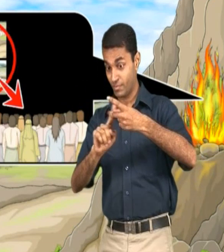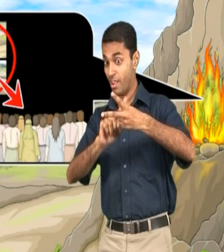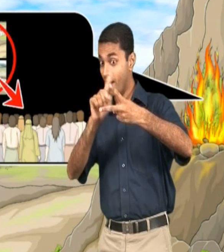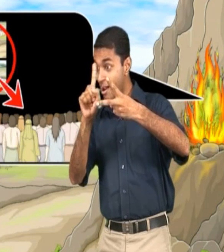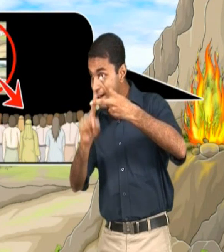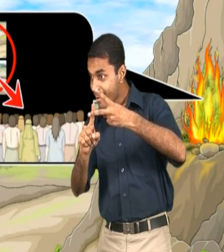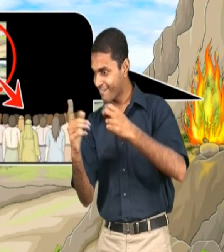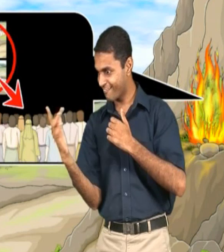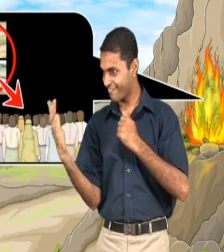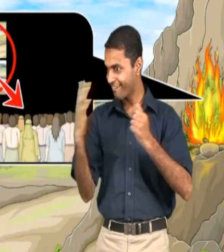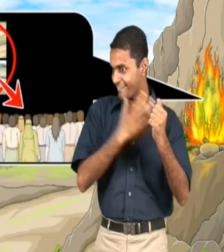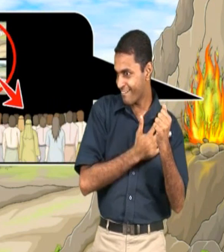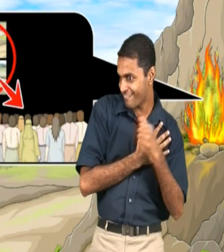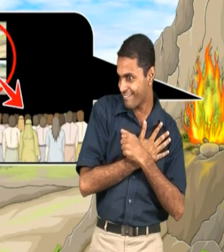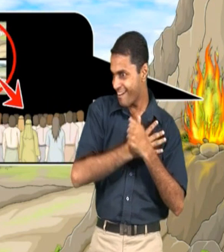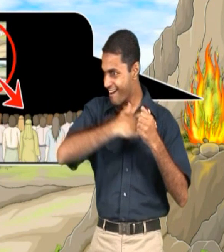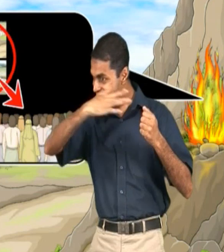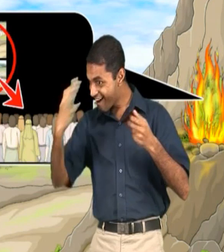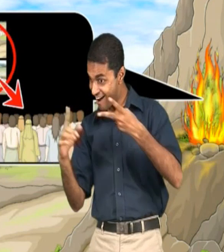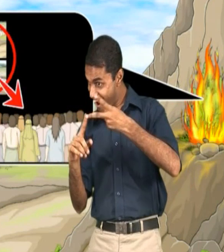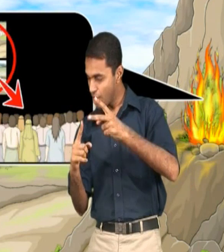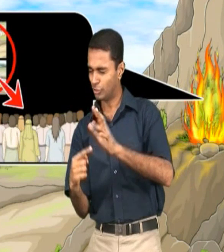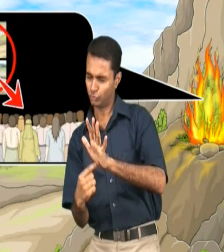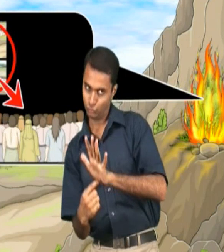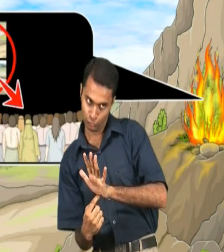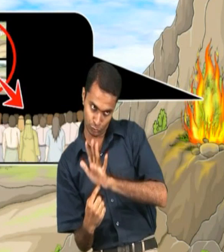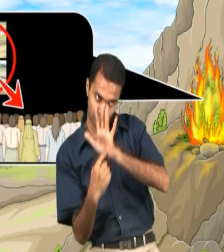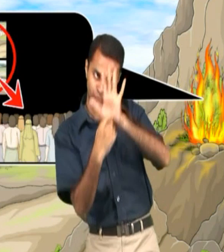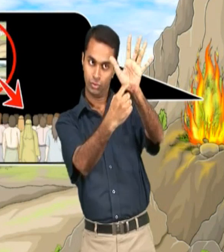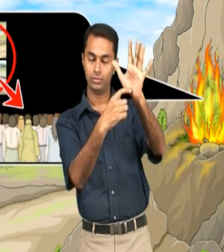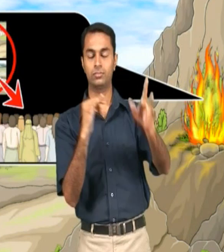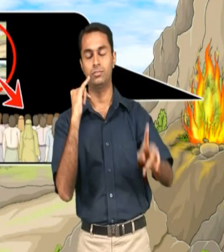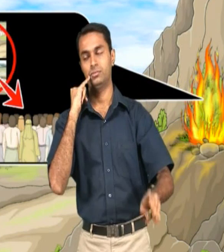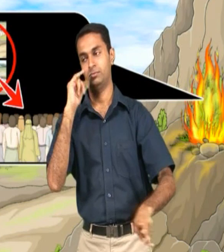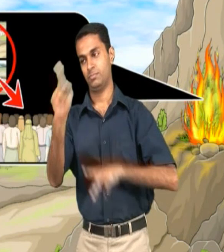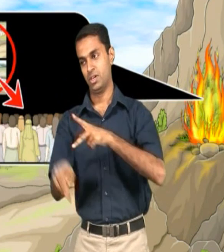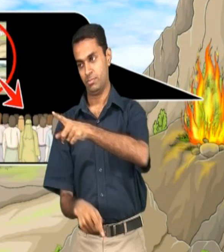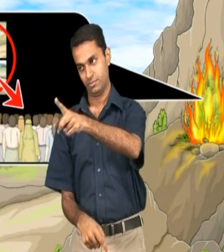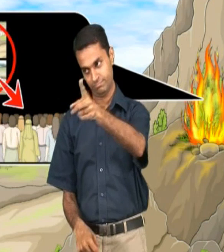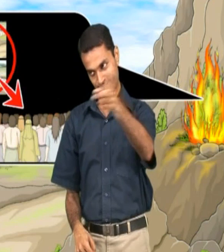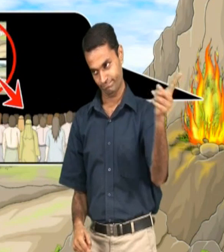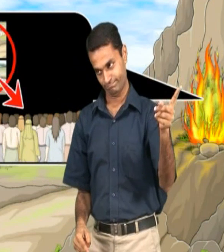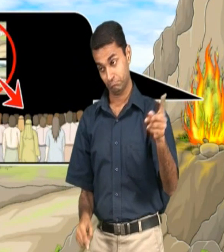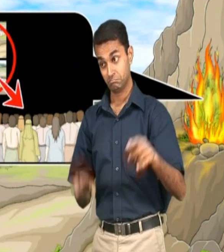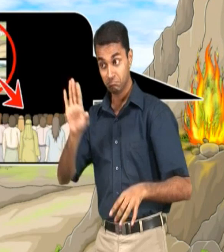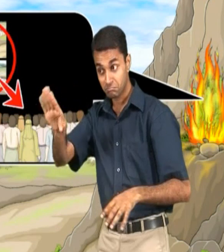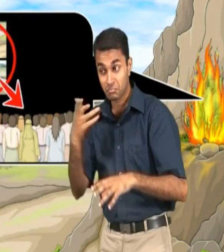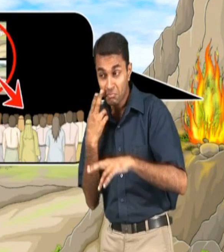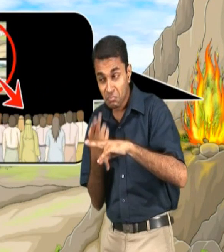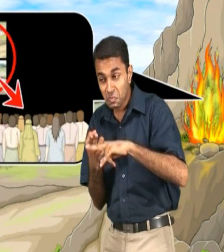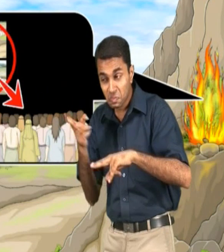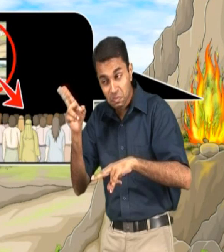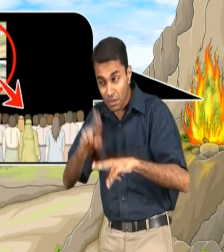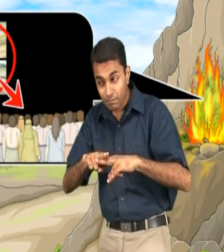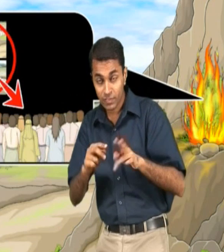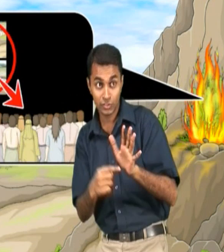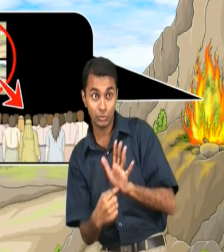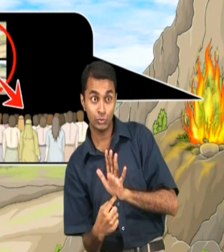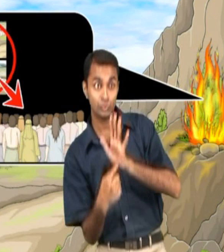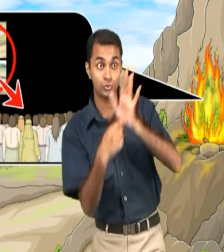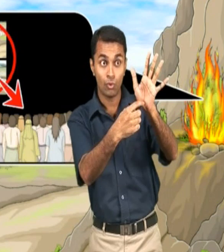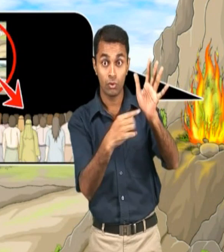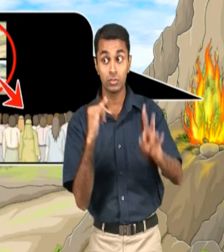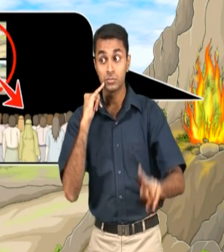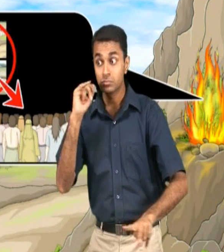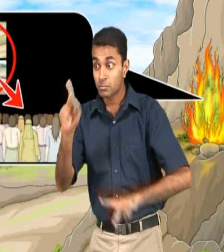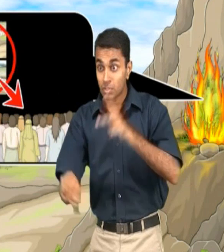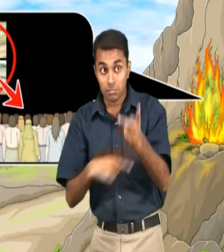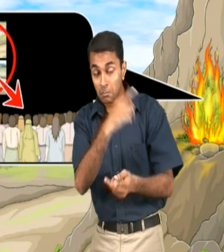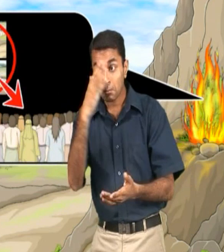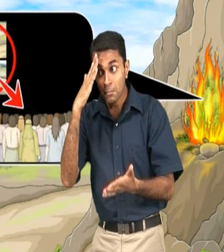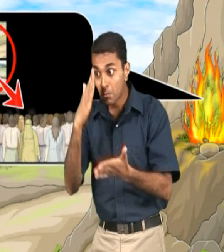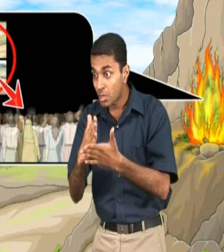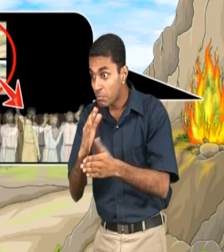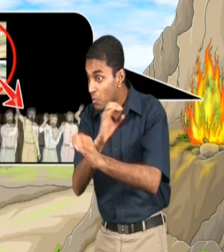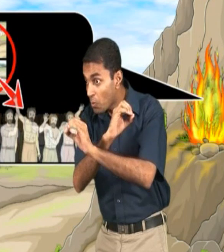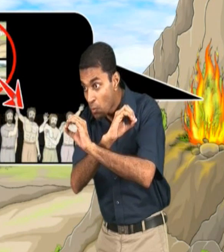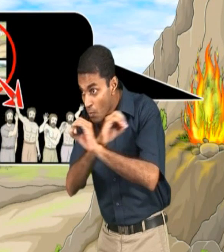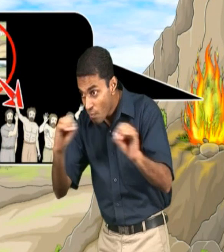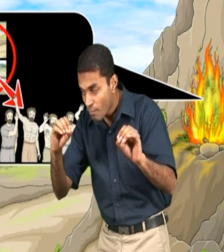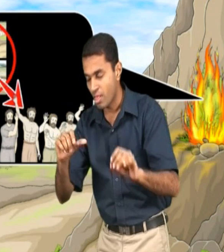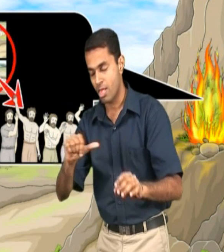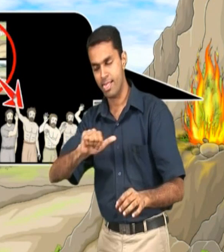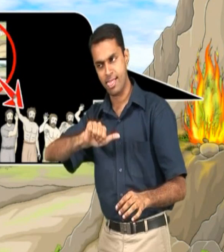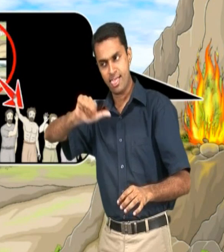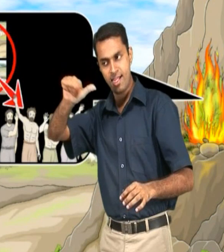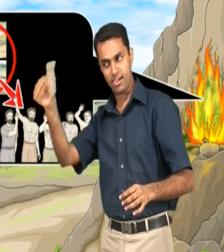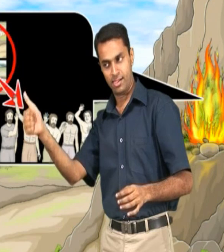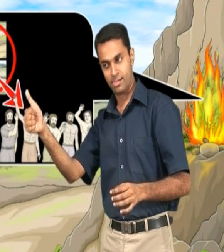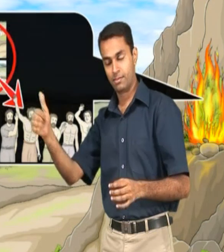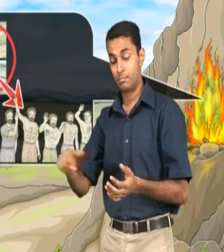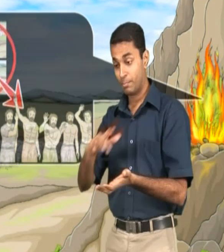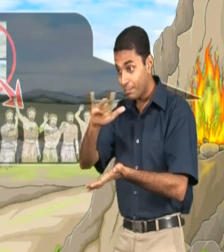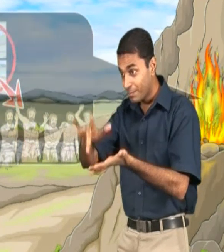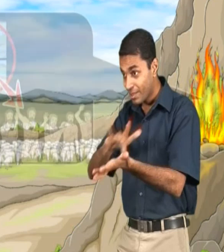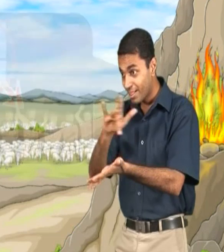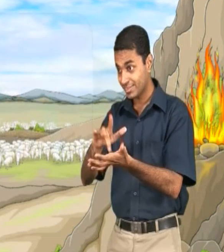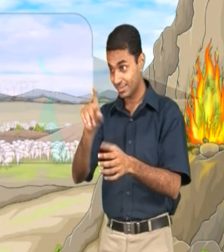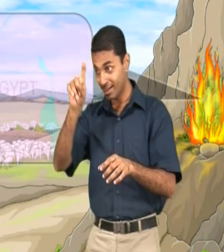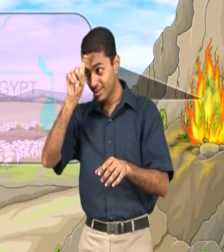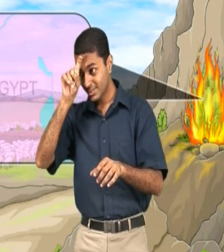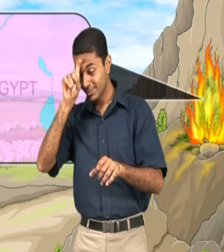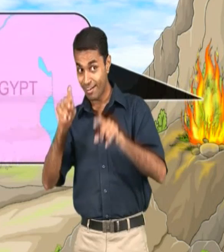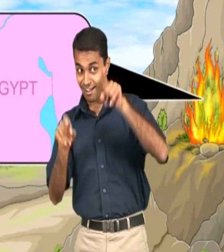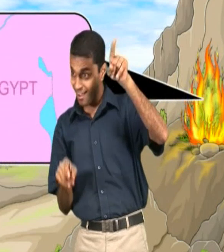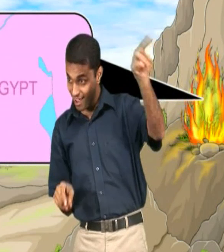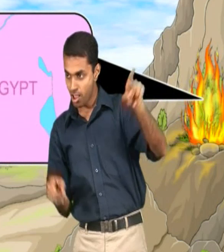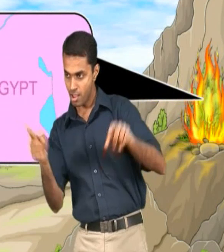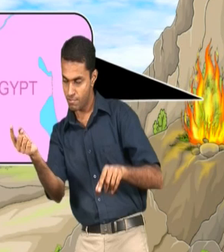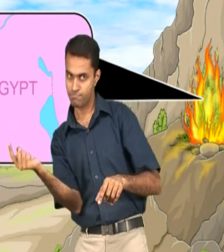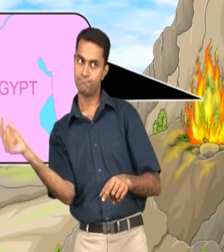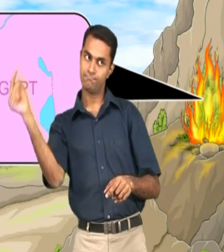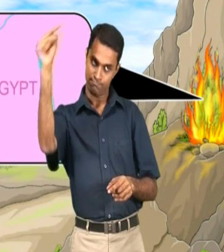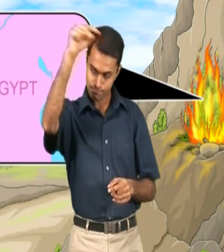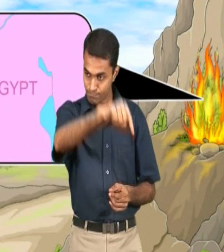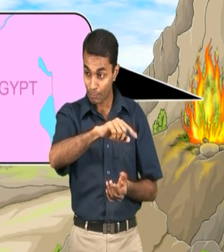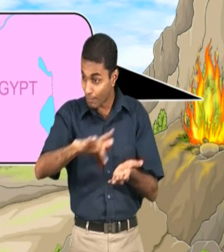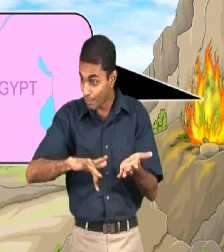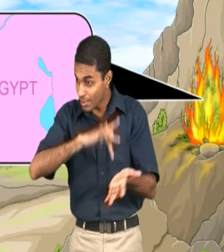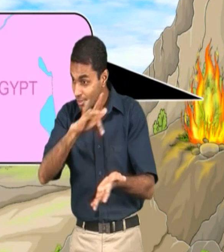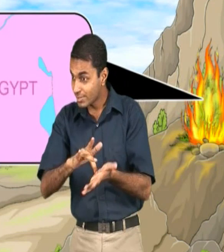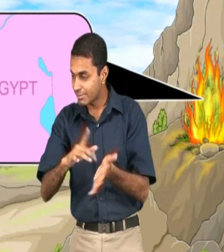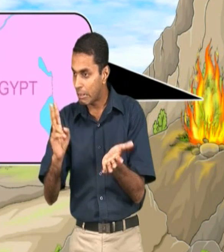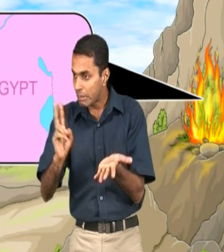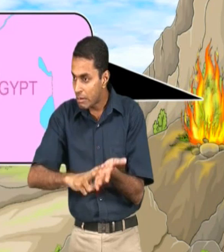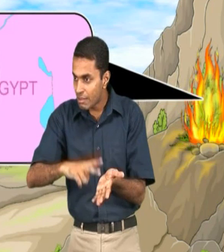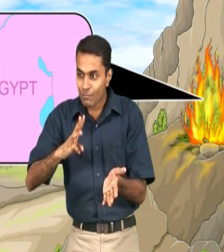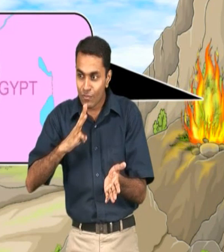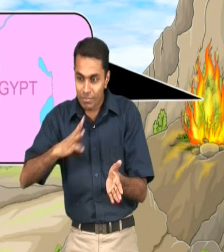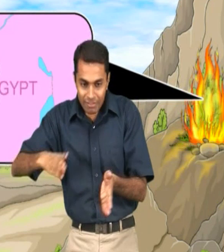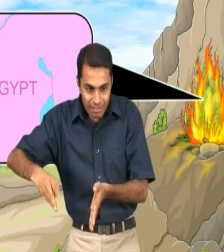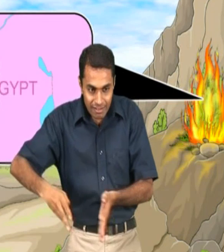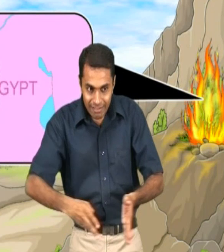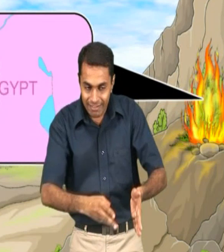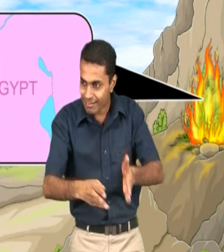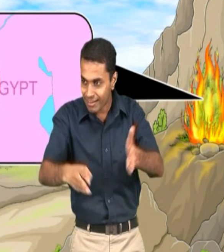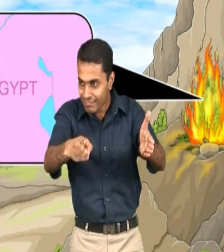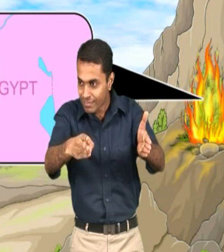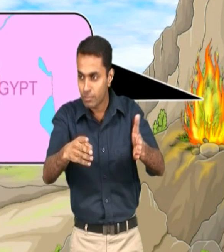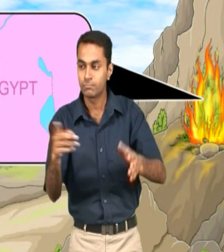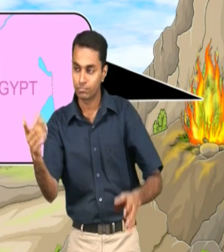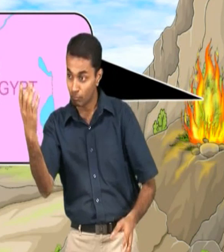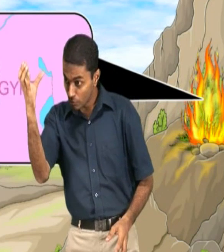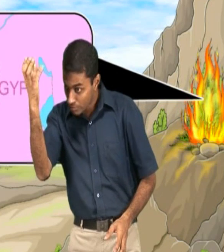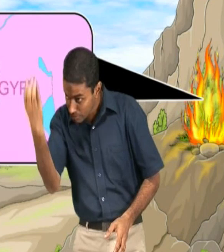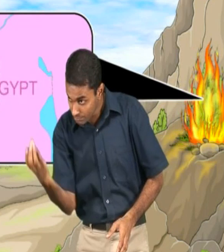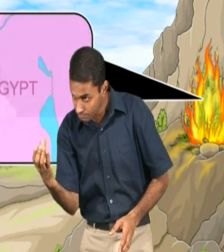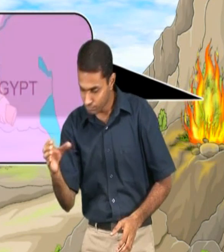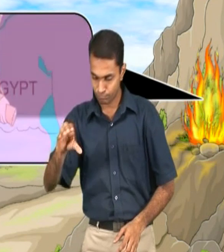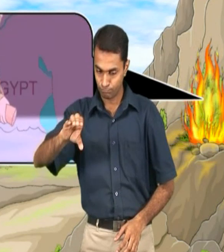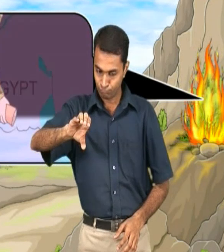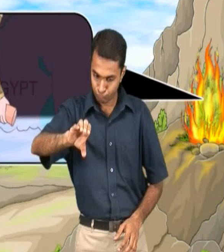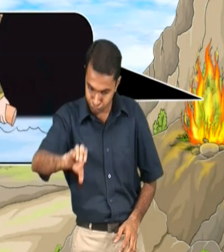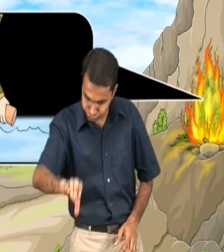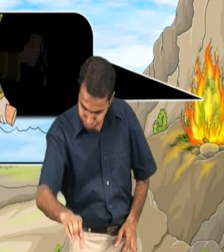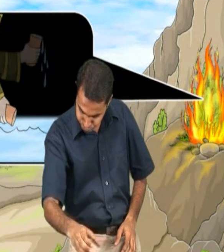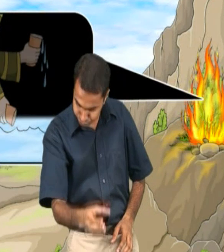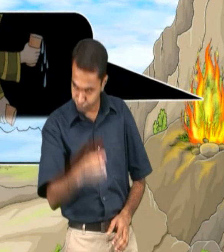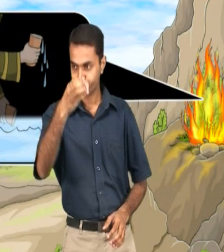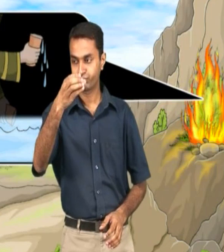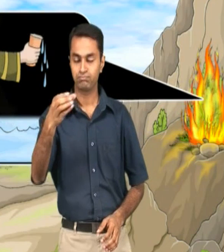And the LORD said, “If they refuse to believe you or heed the witness of the first sign, they may believe that of the second.